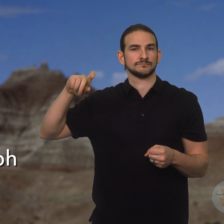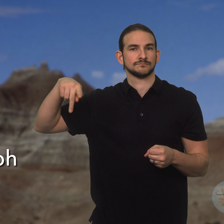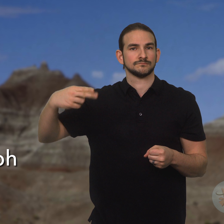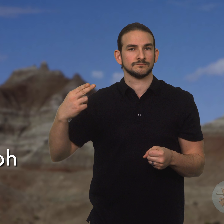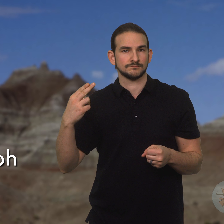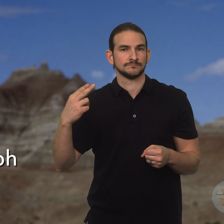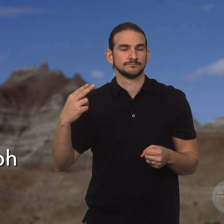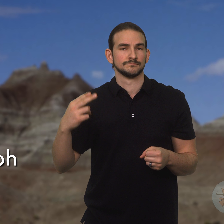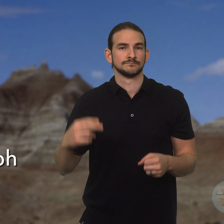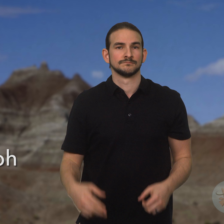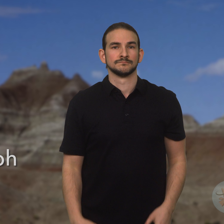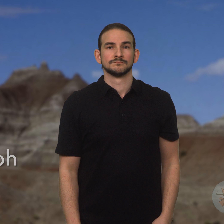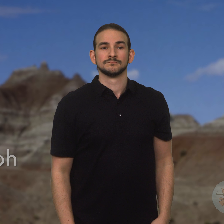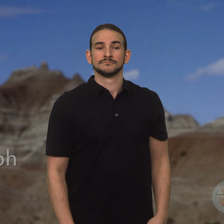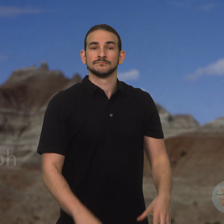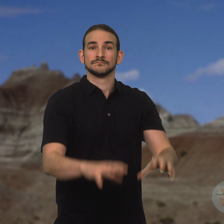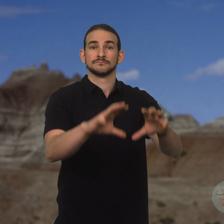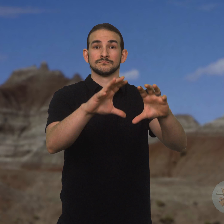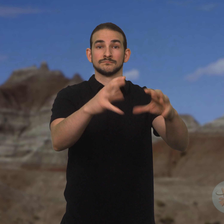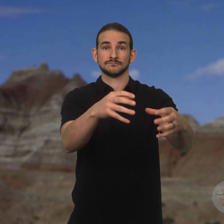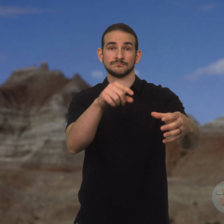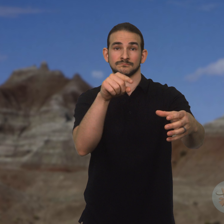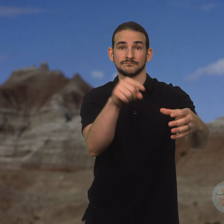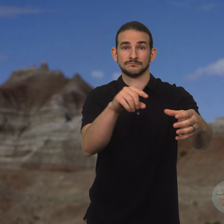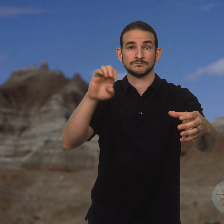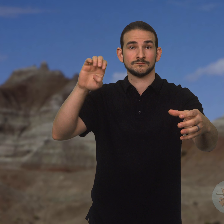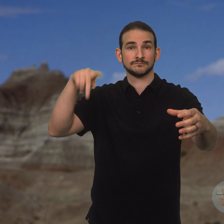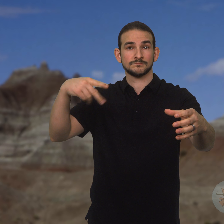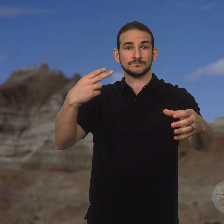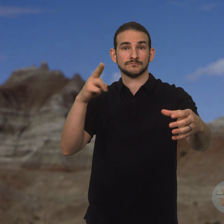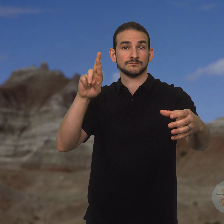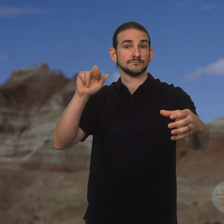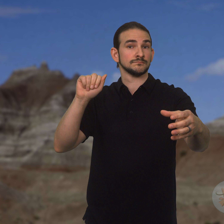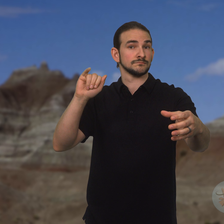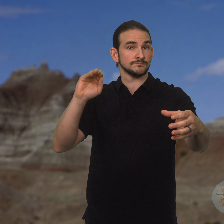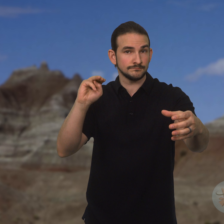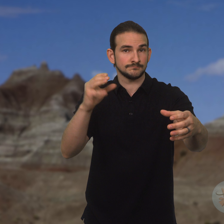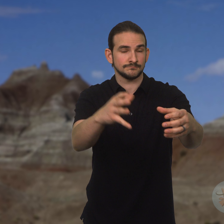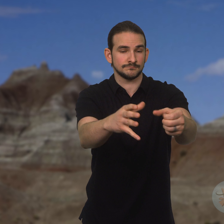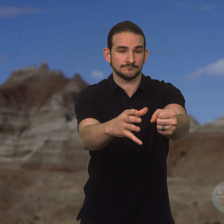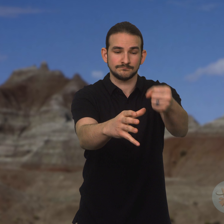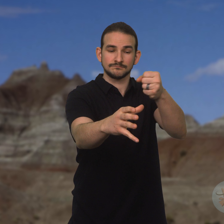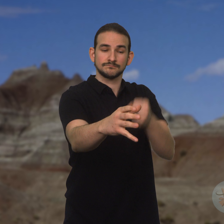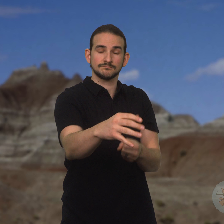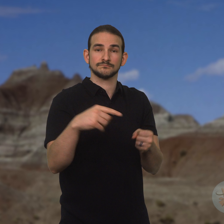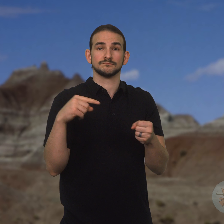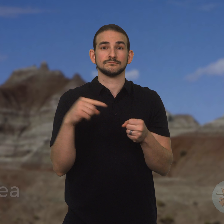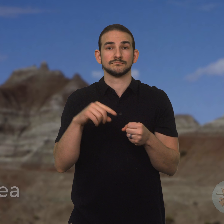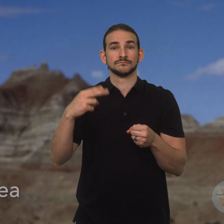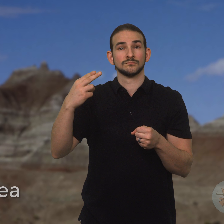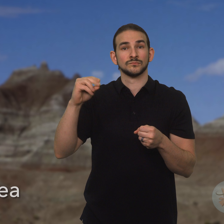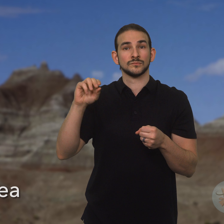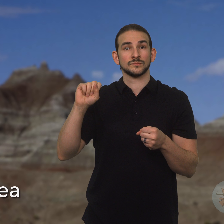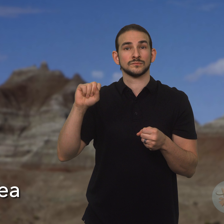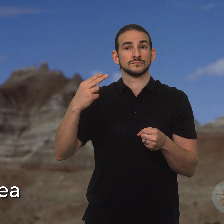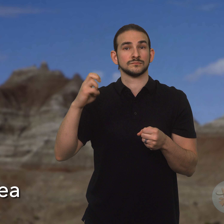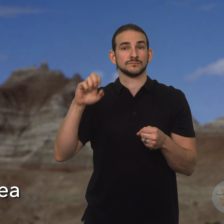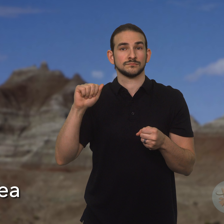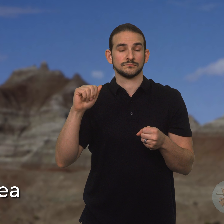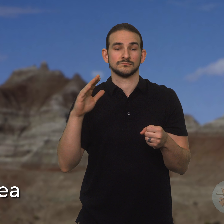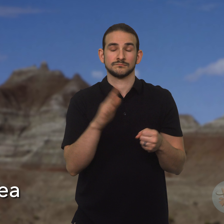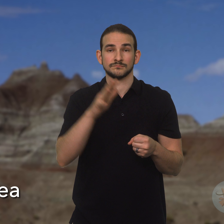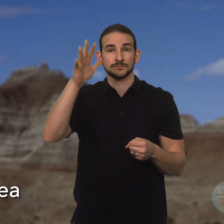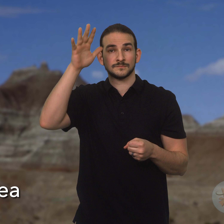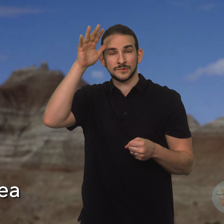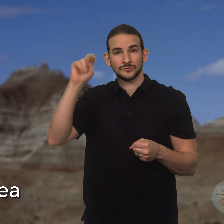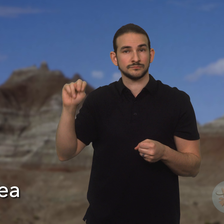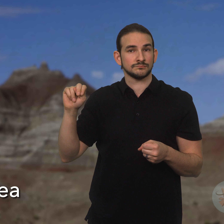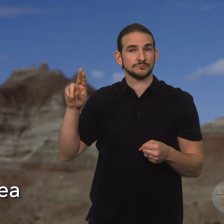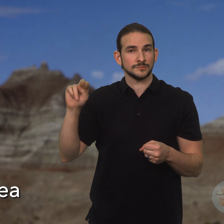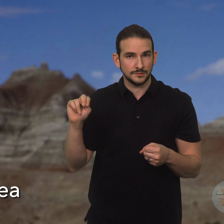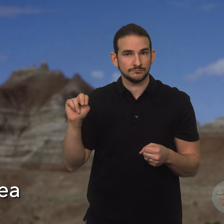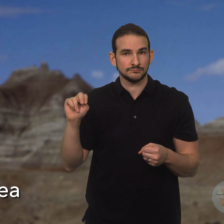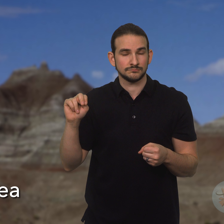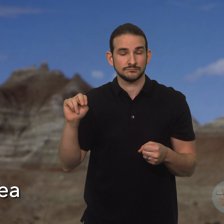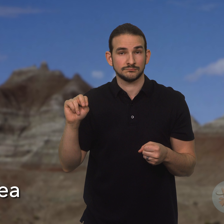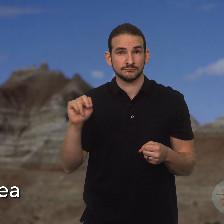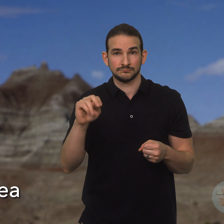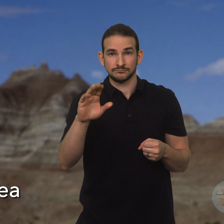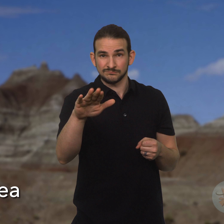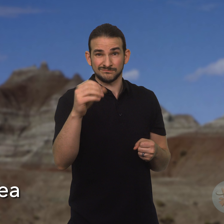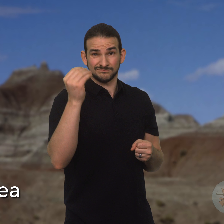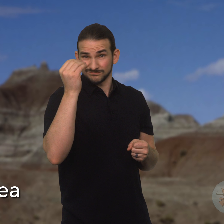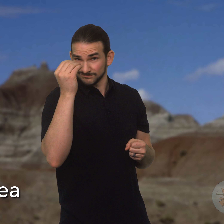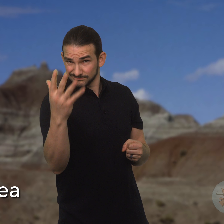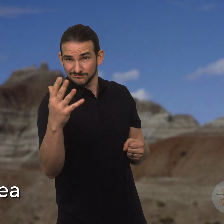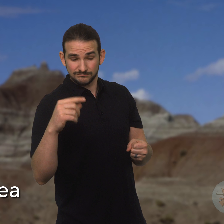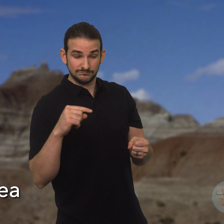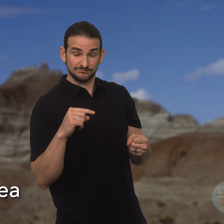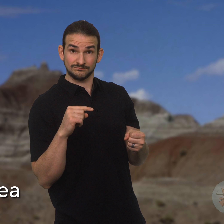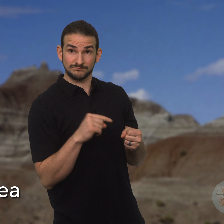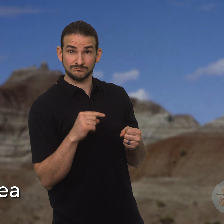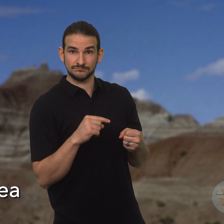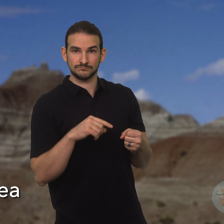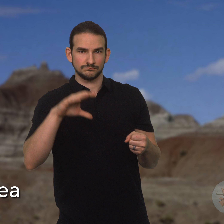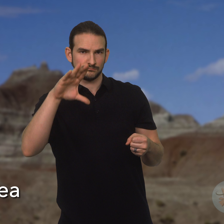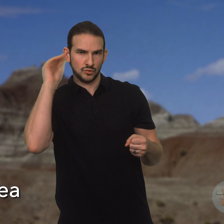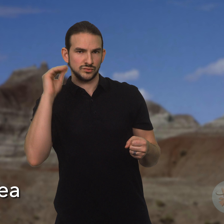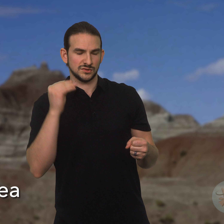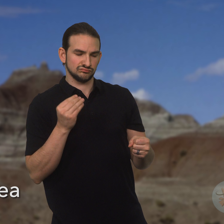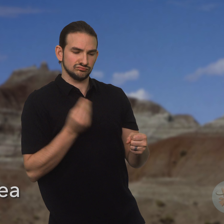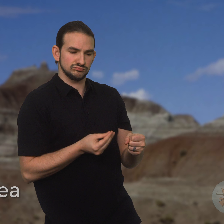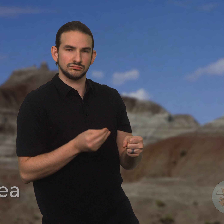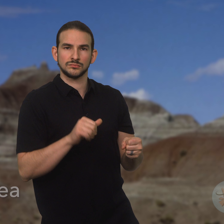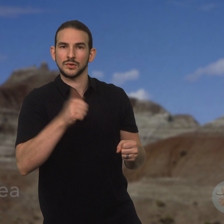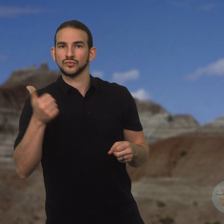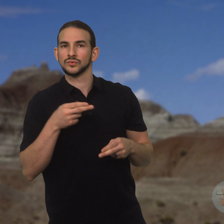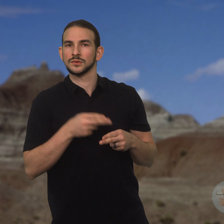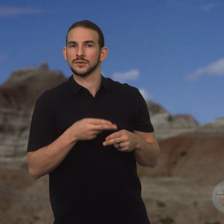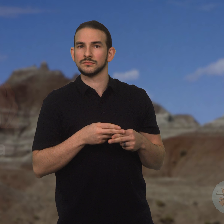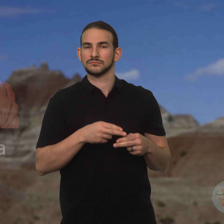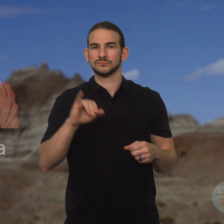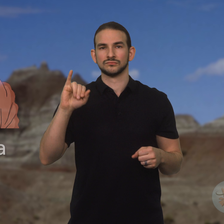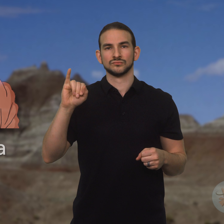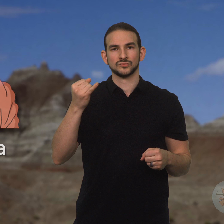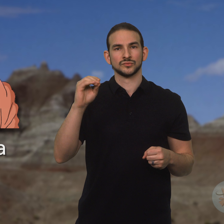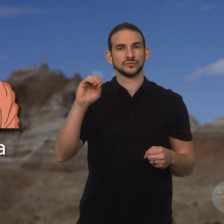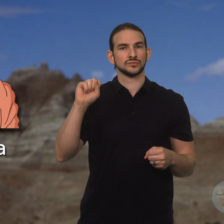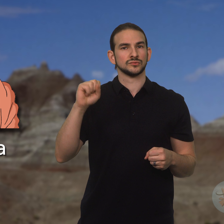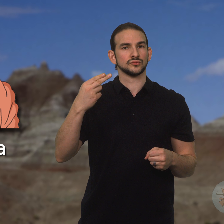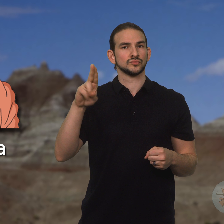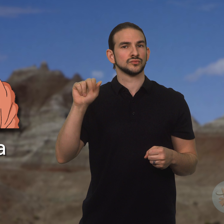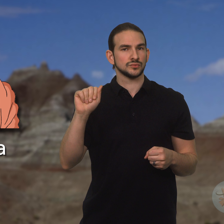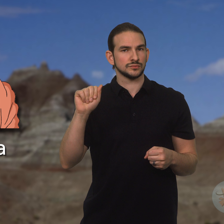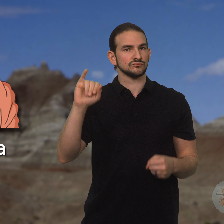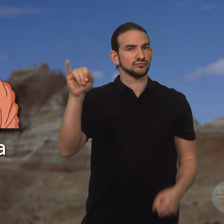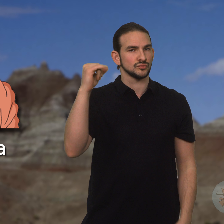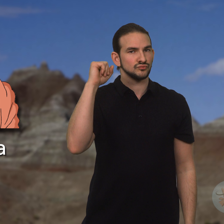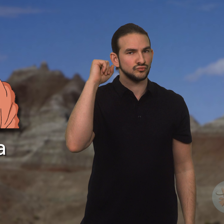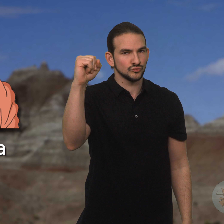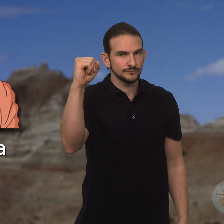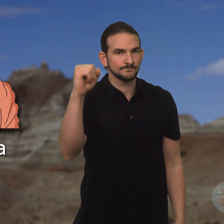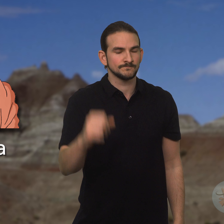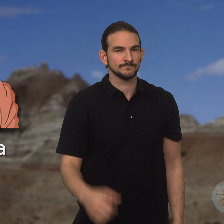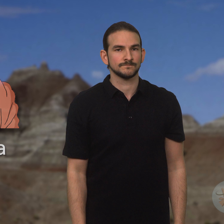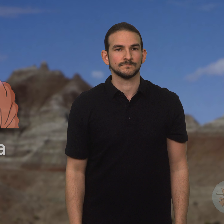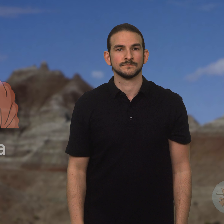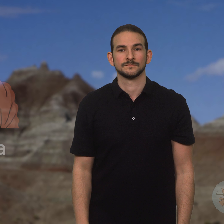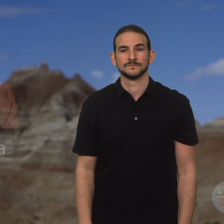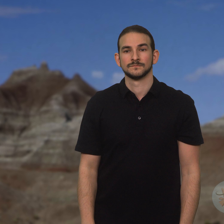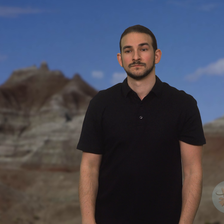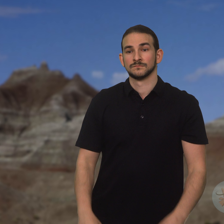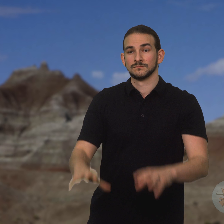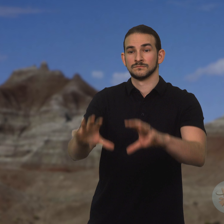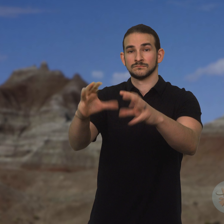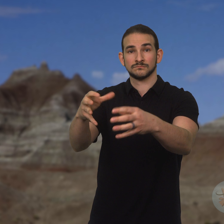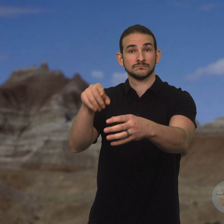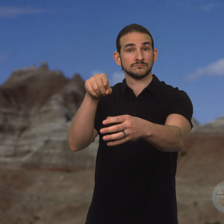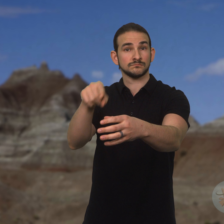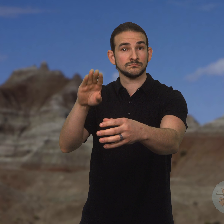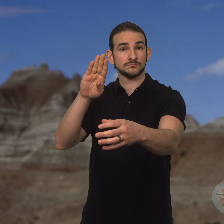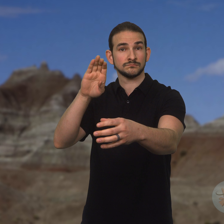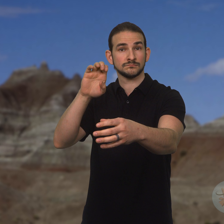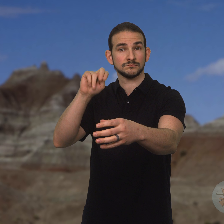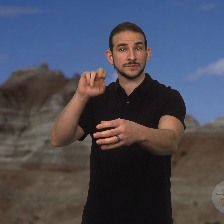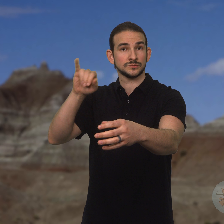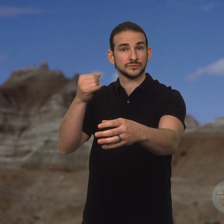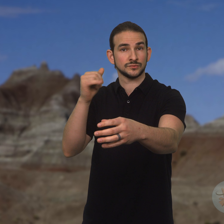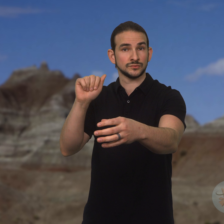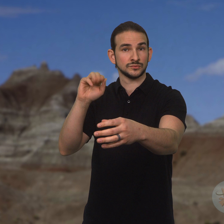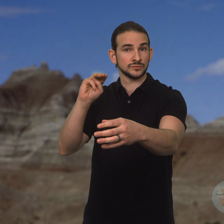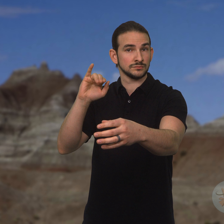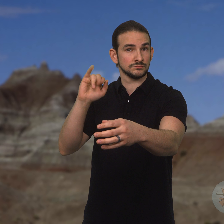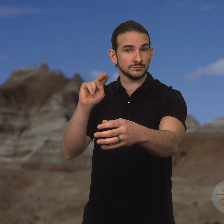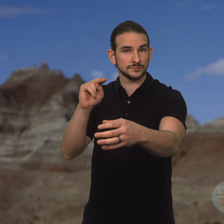from the tribe of Ephraim, Hoshea son of Nun;